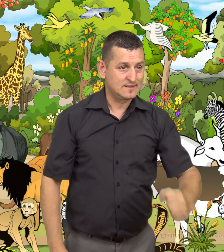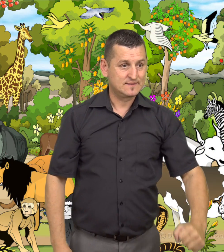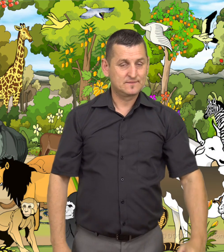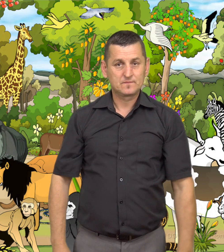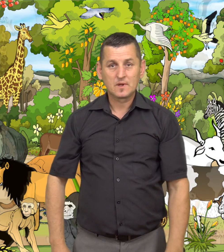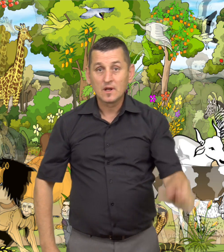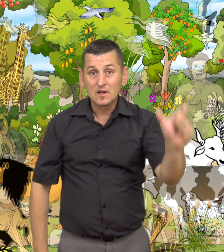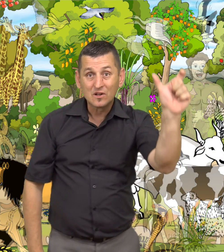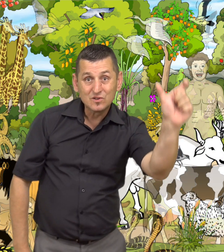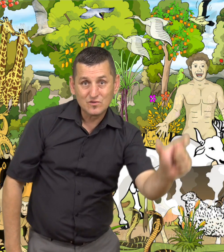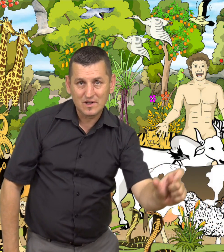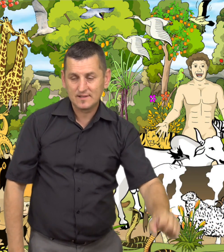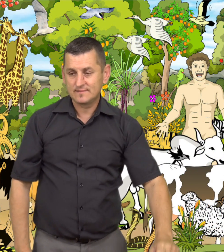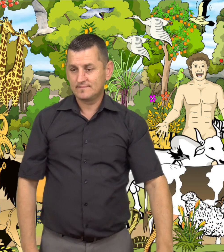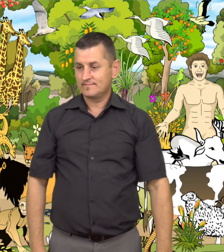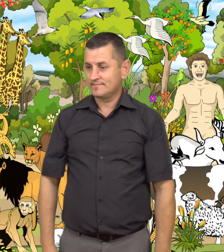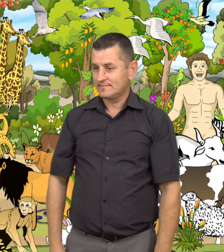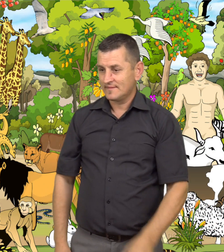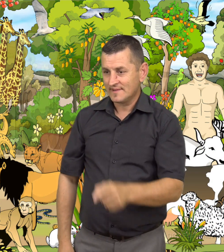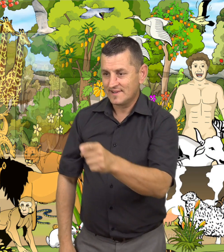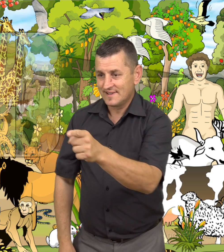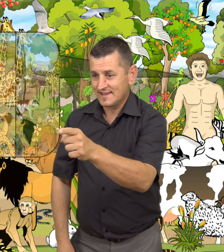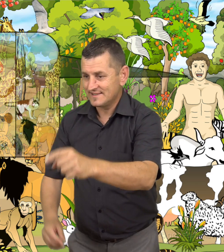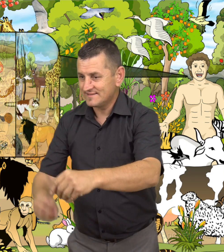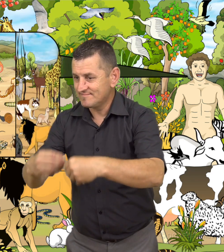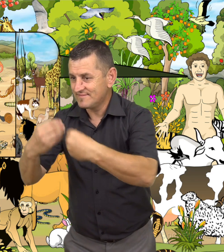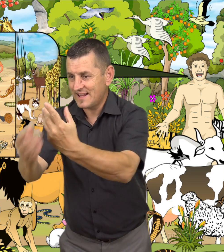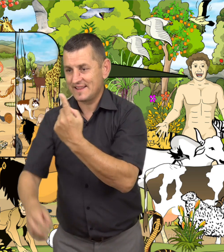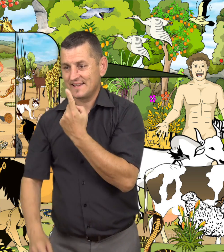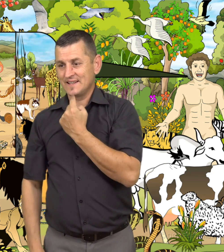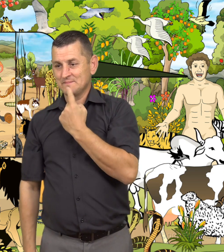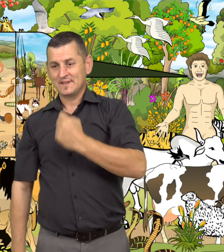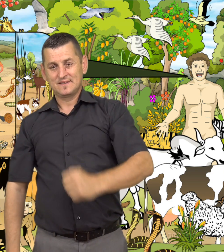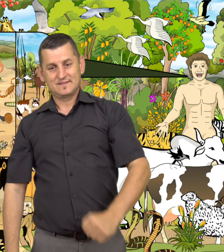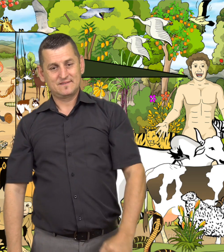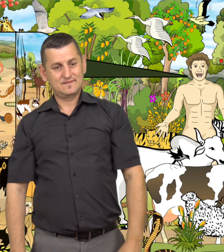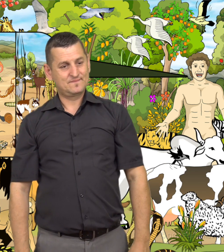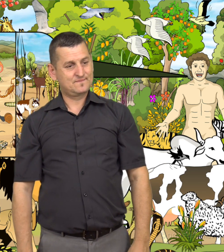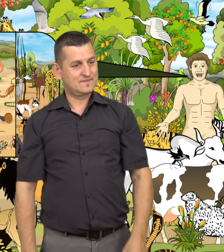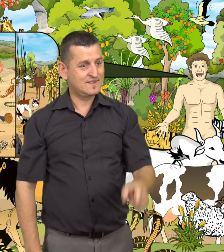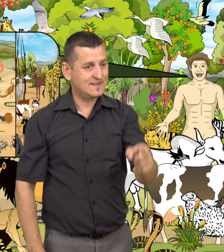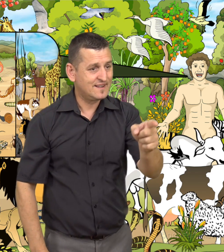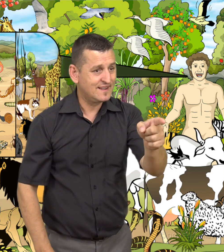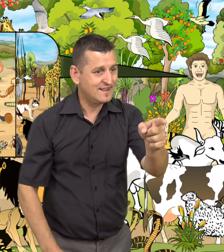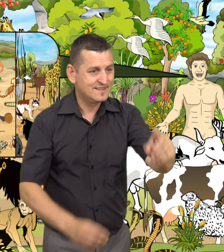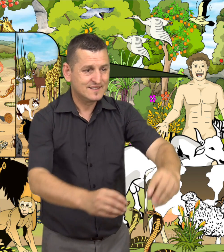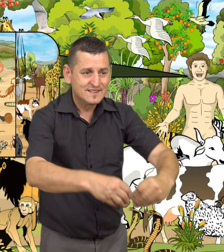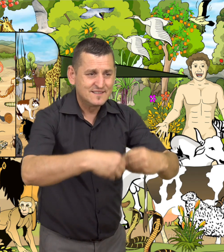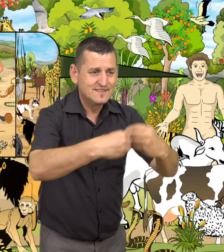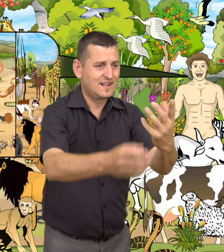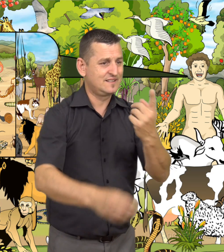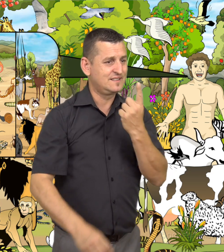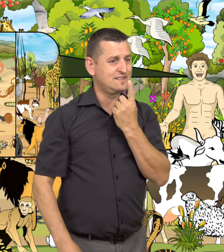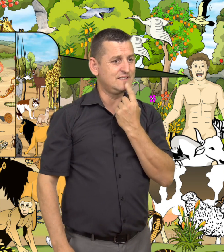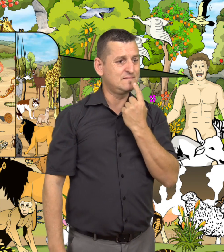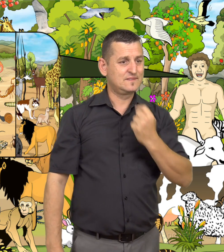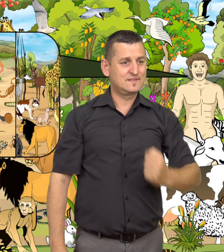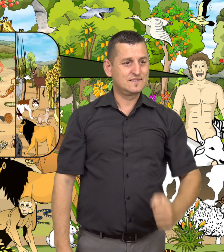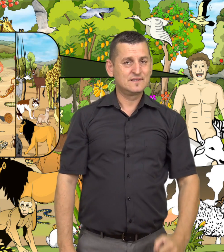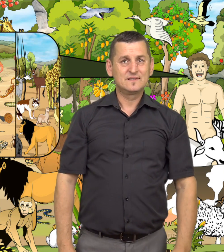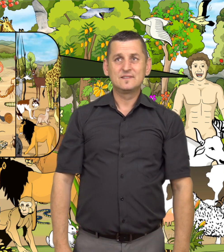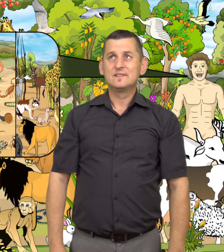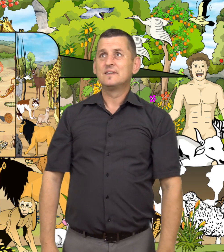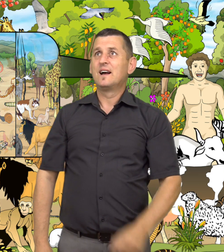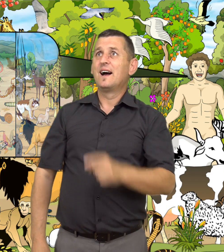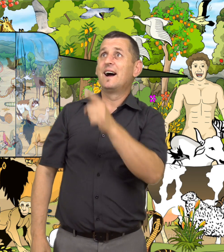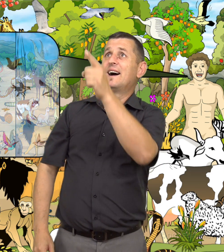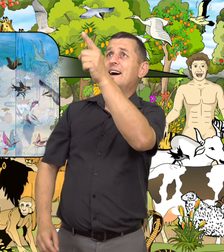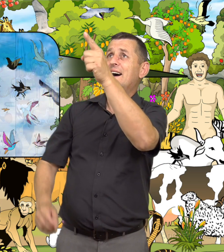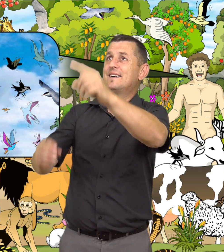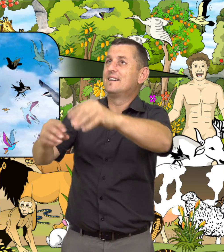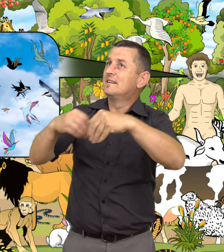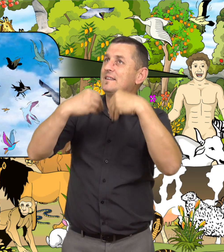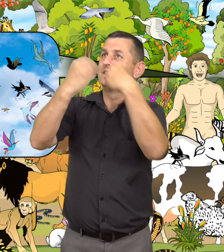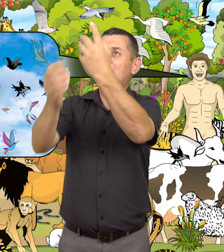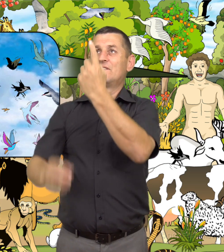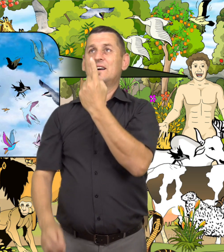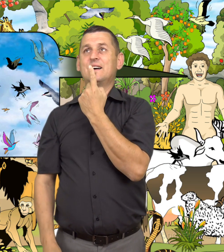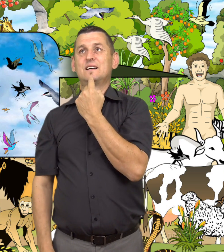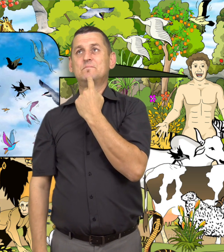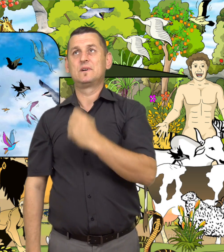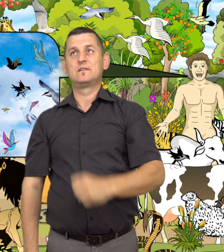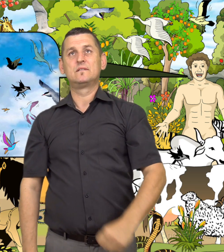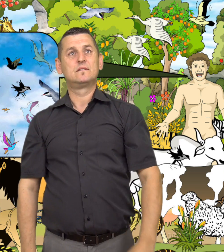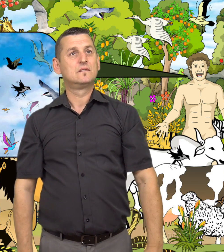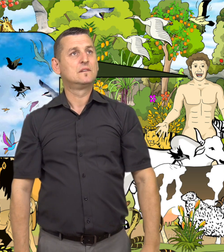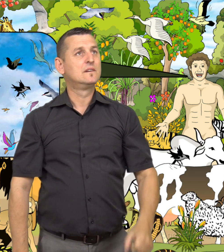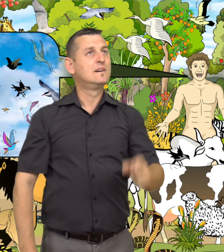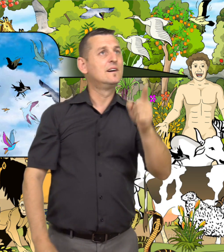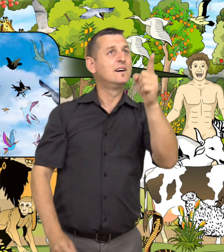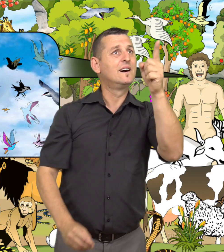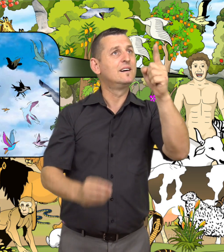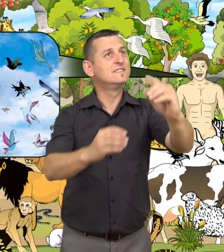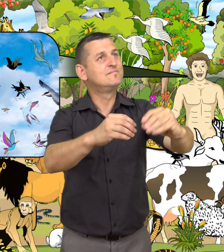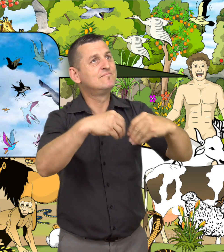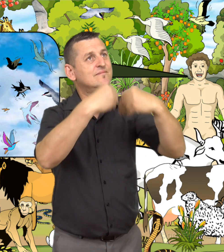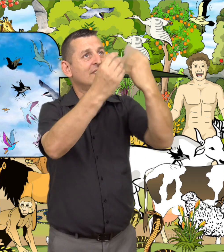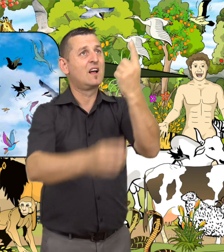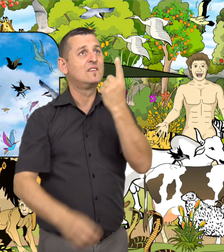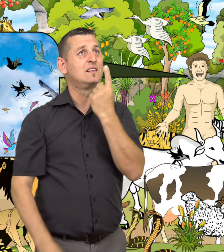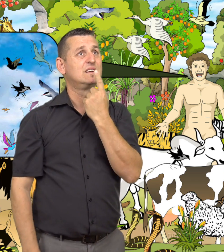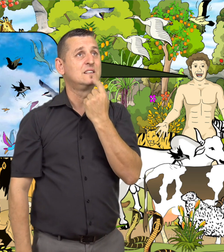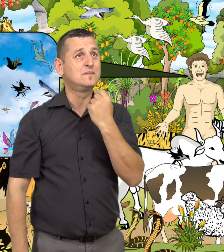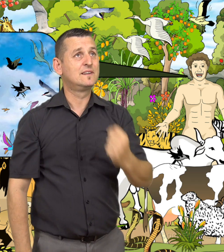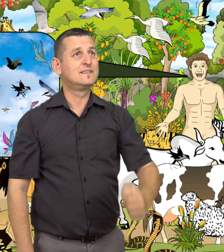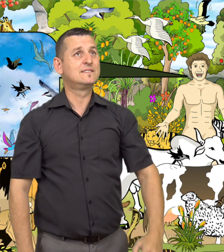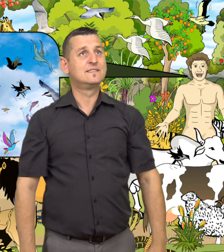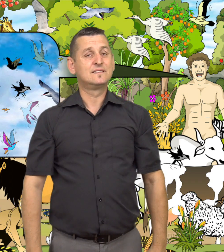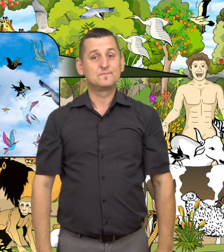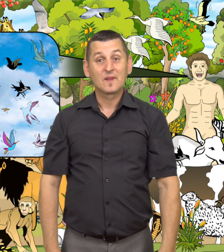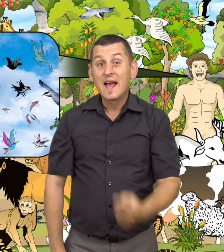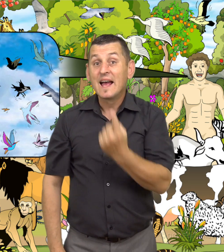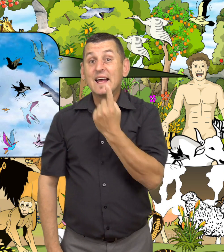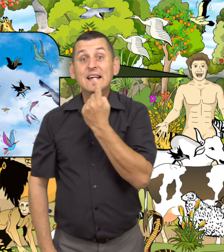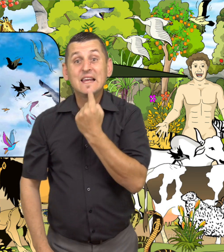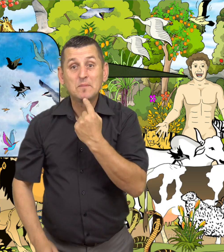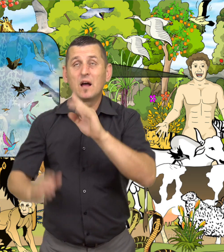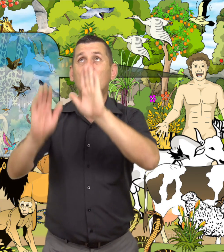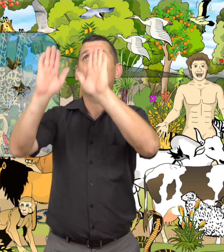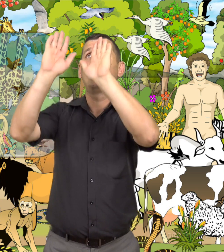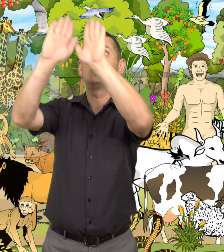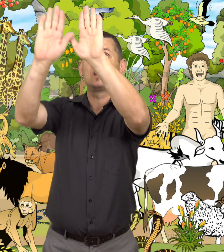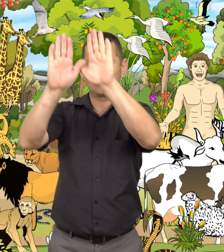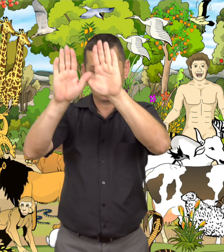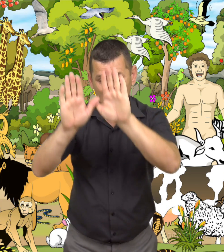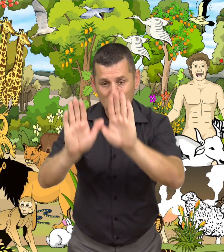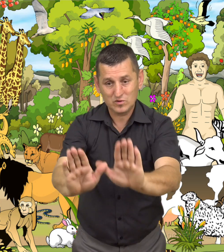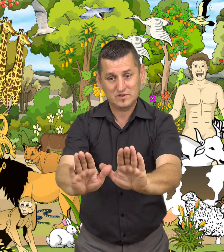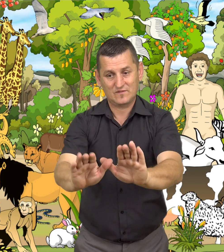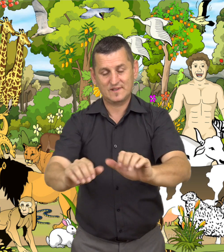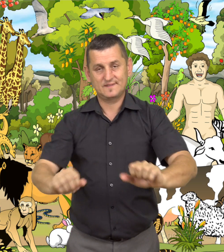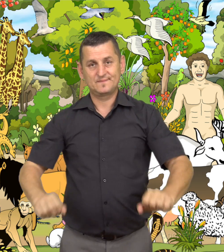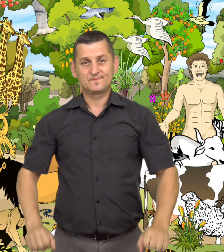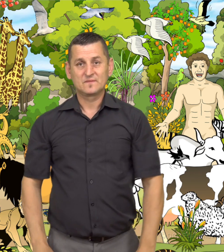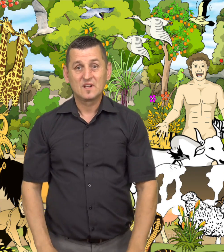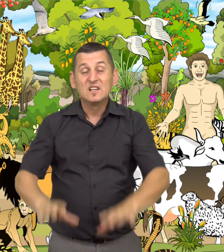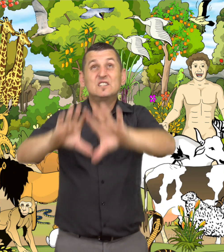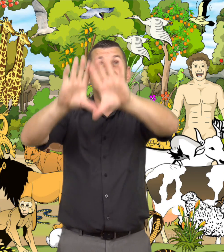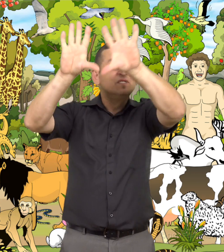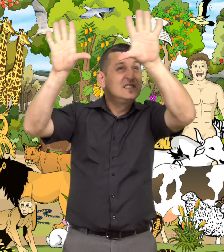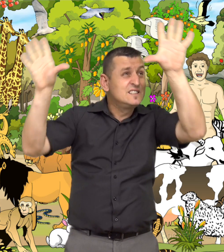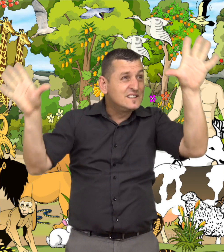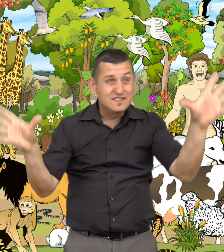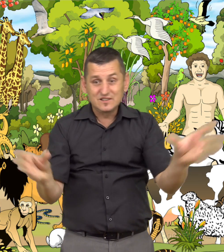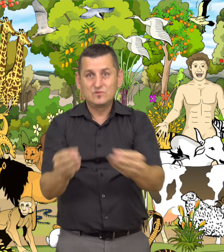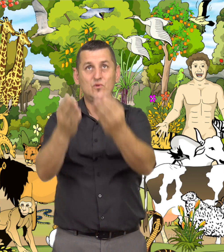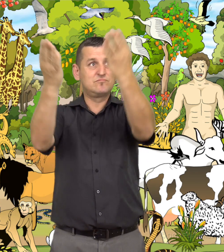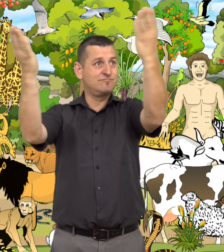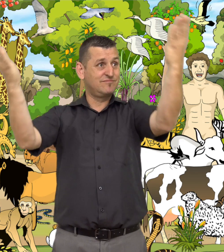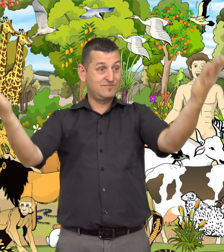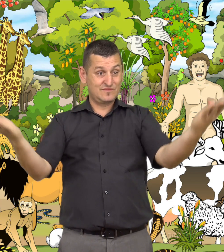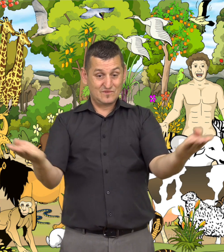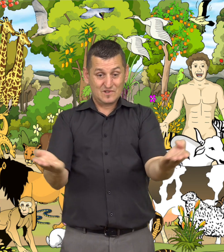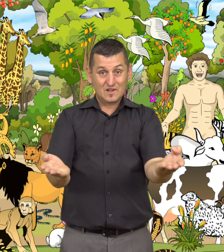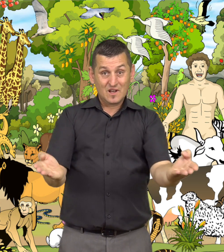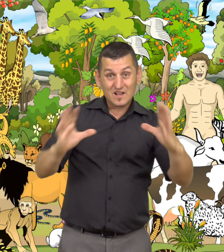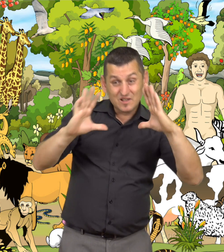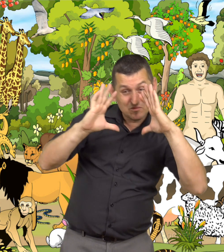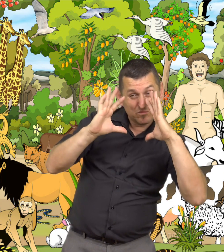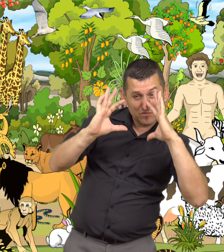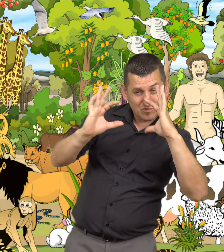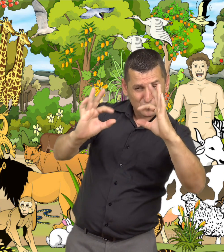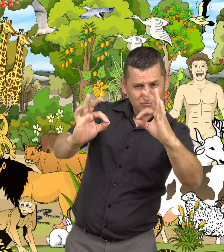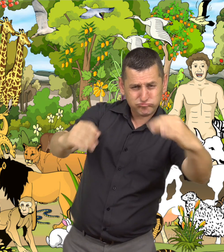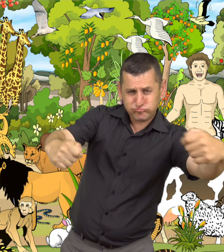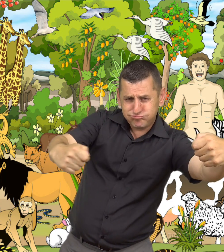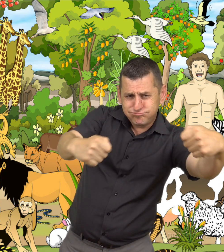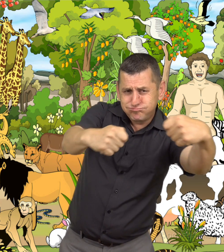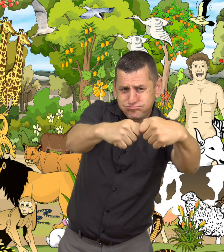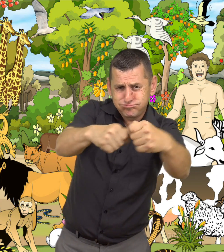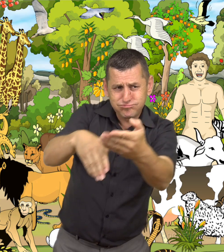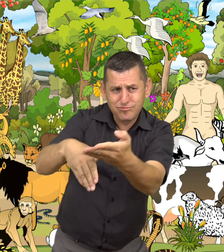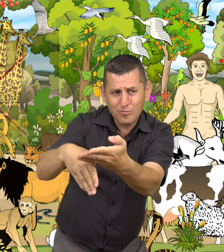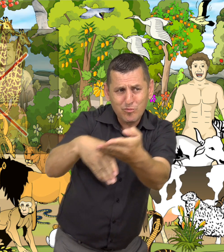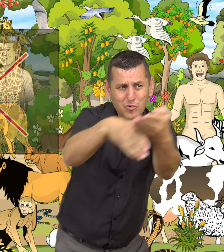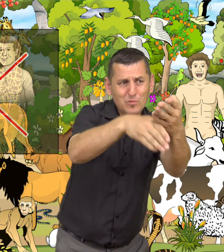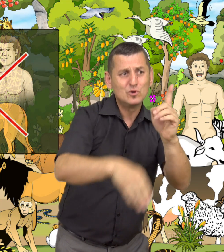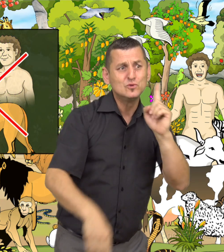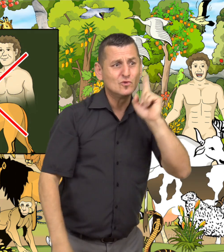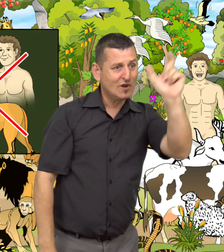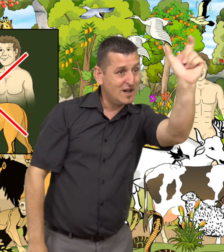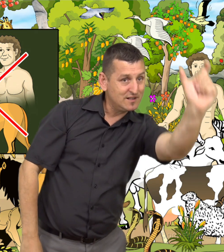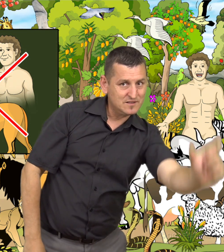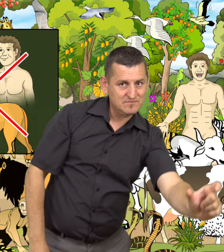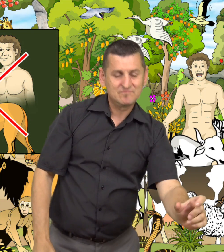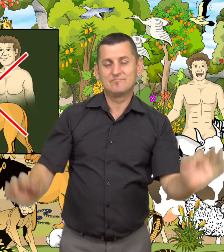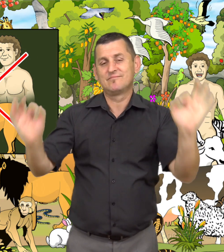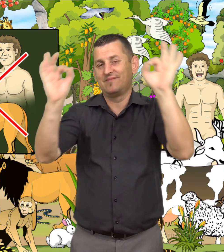And whatever the man called each living creature, that was its name. The man gave names to all the livestock, to the birds of the air, and to every beast of the field.